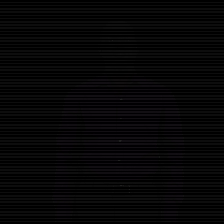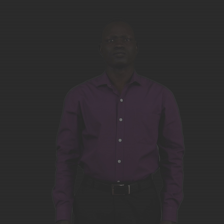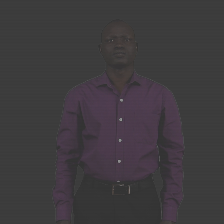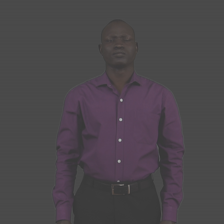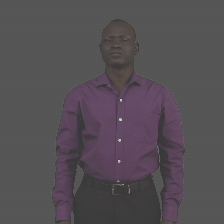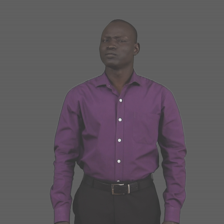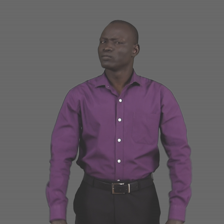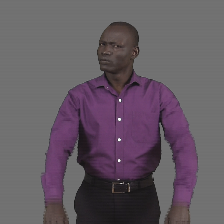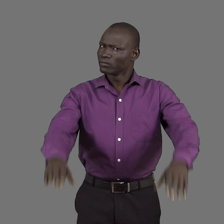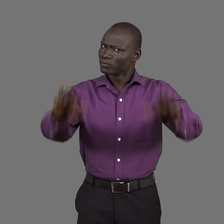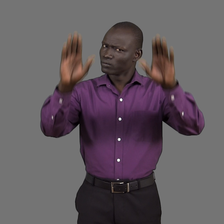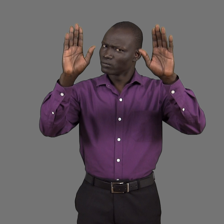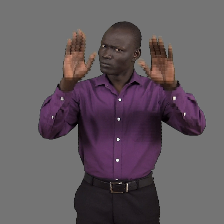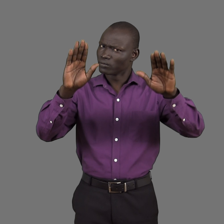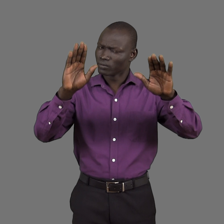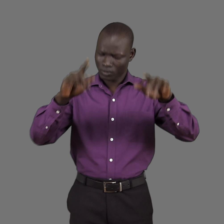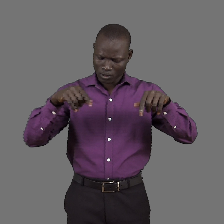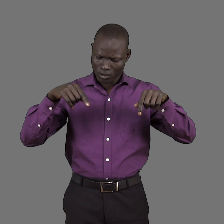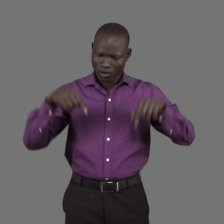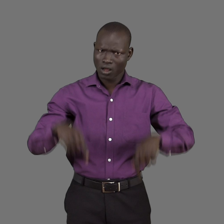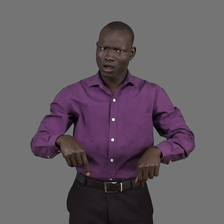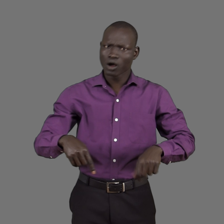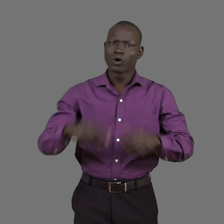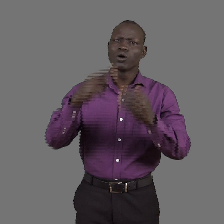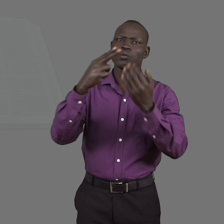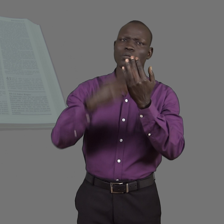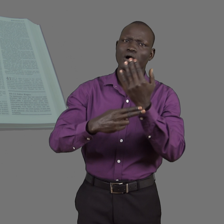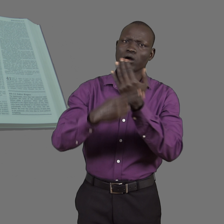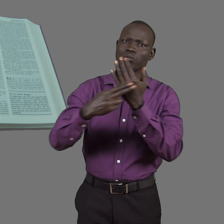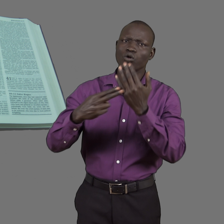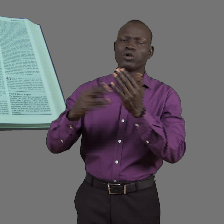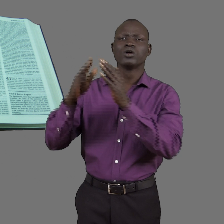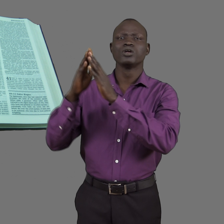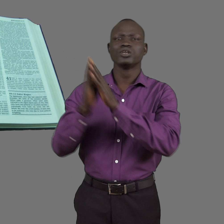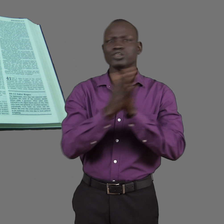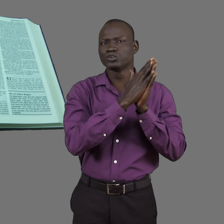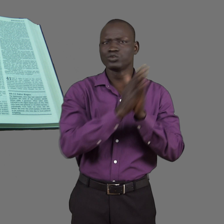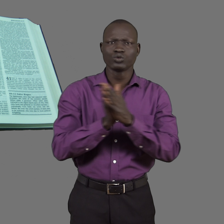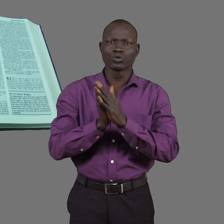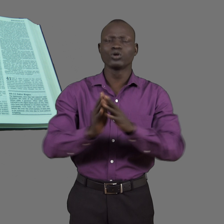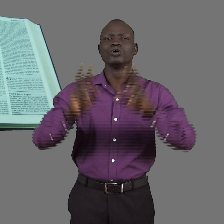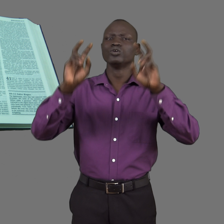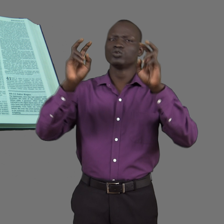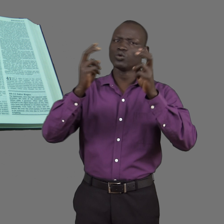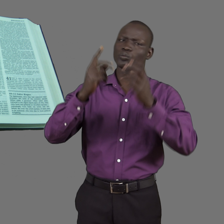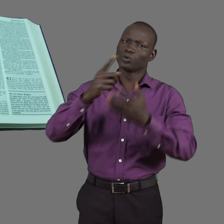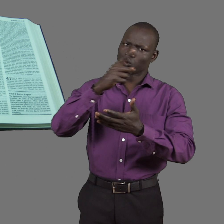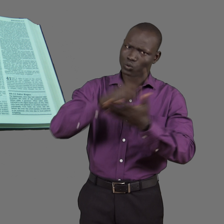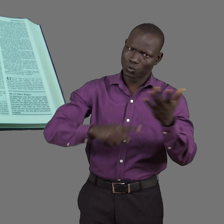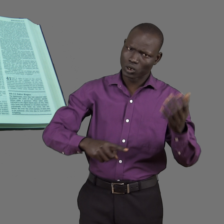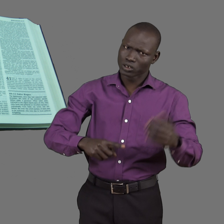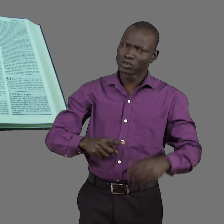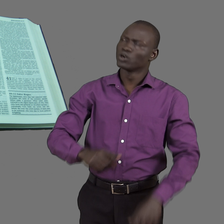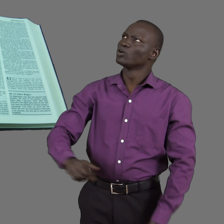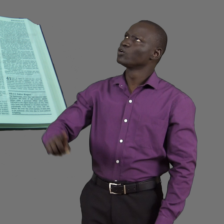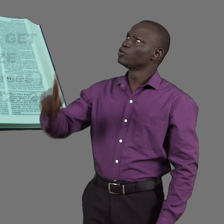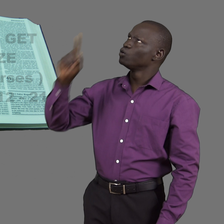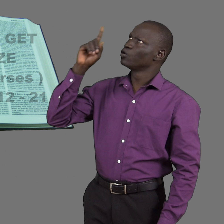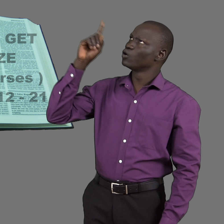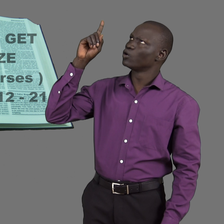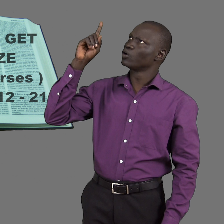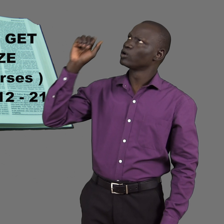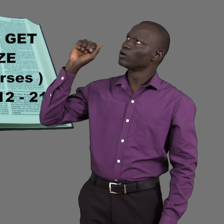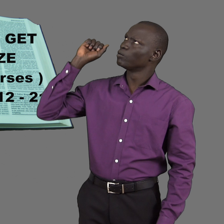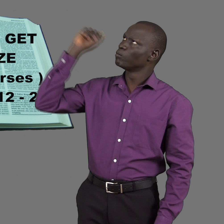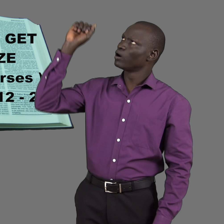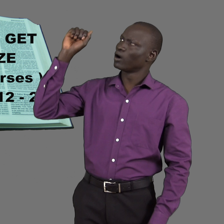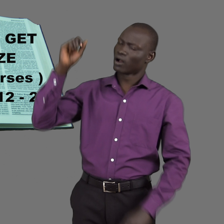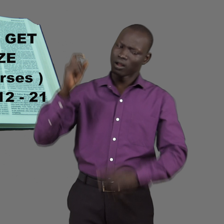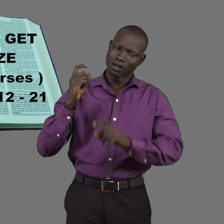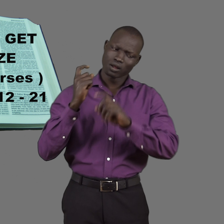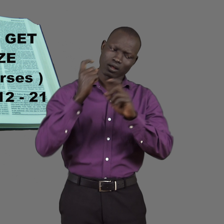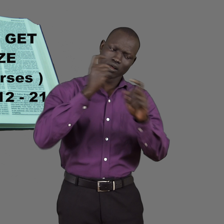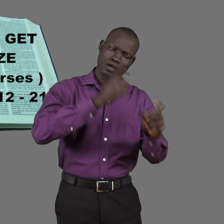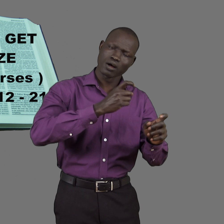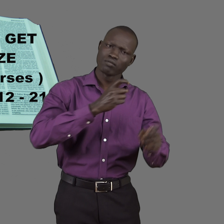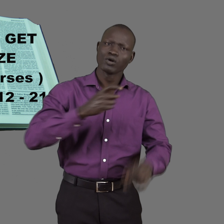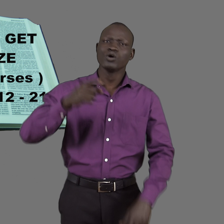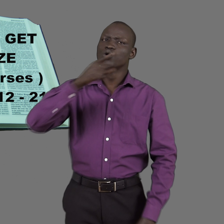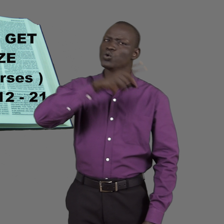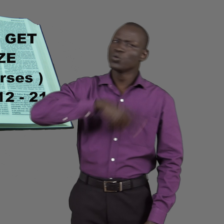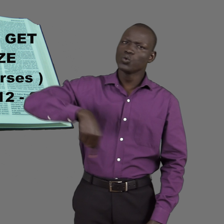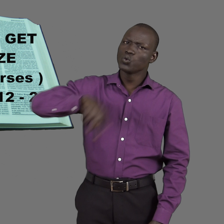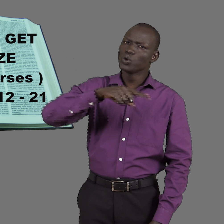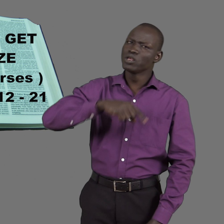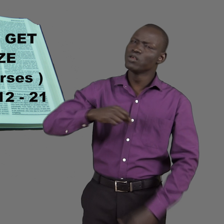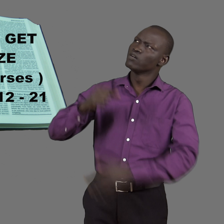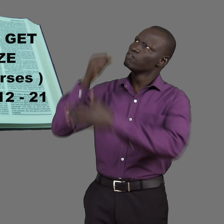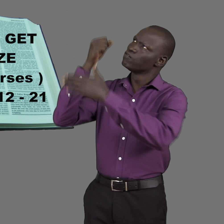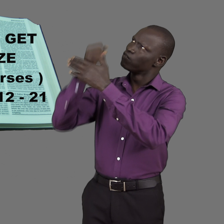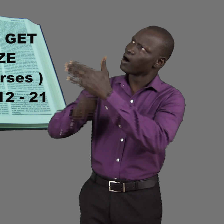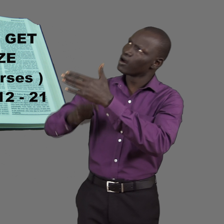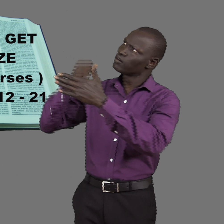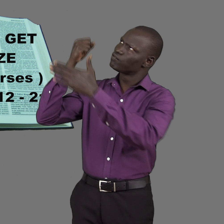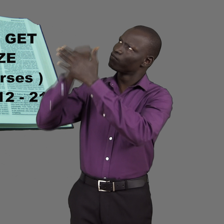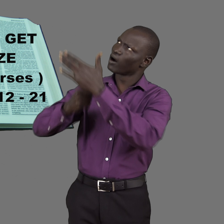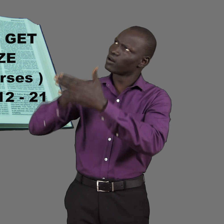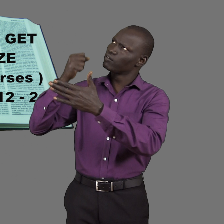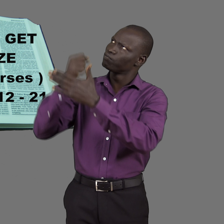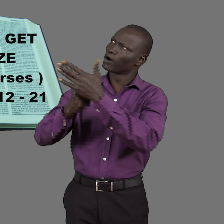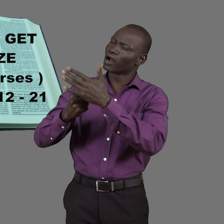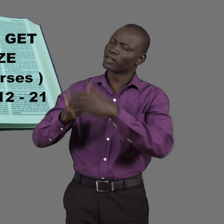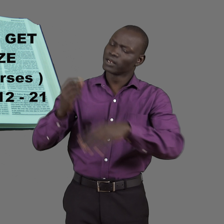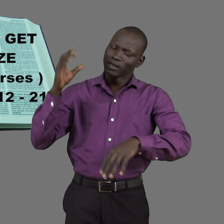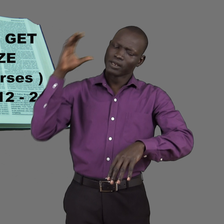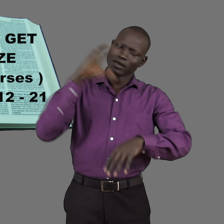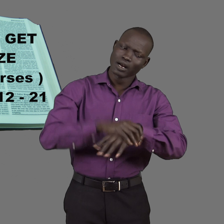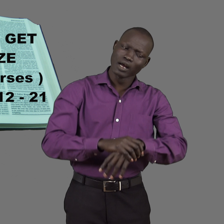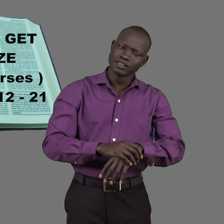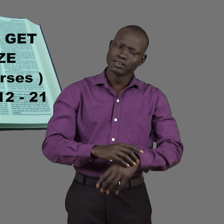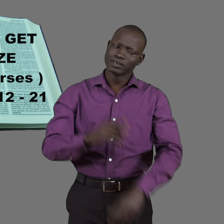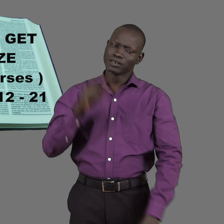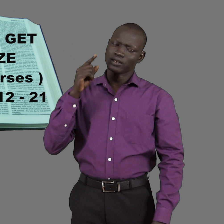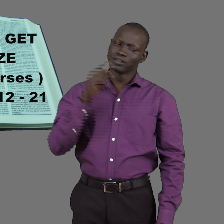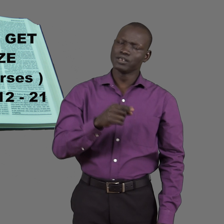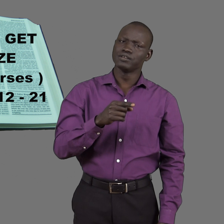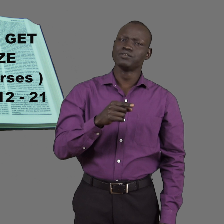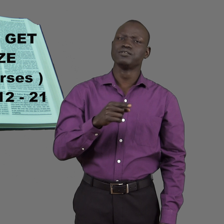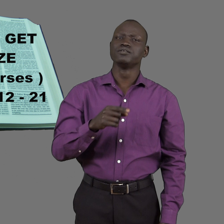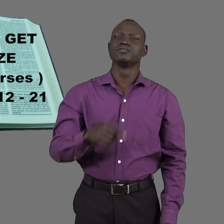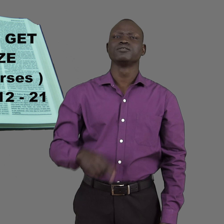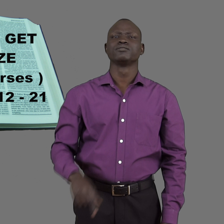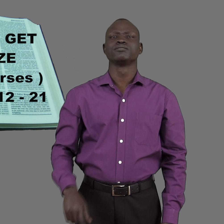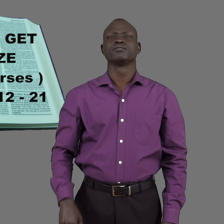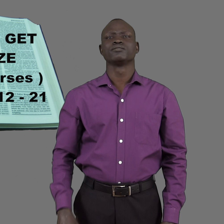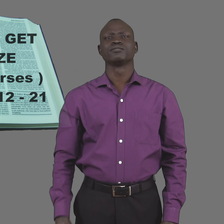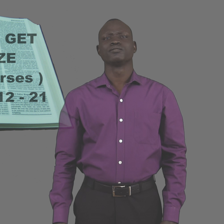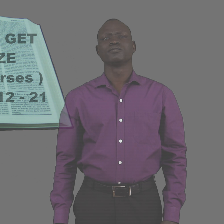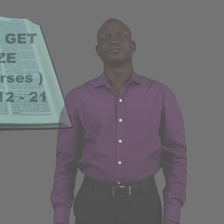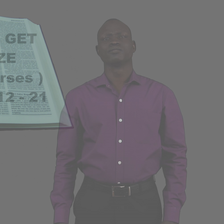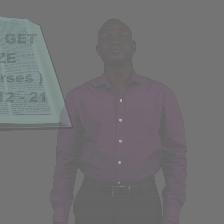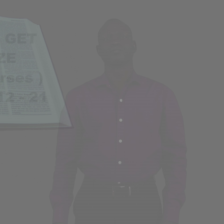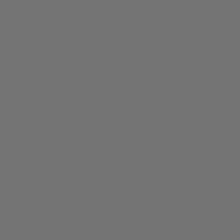Striving to get God's prize